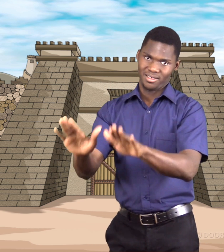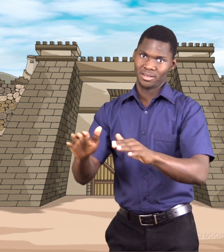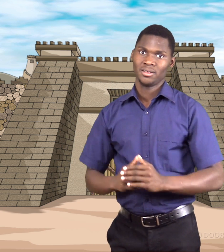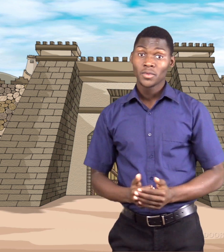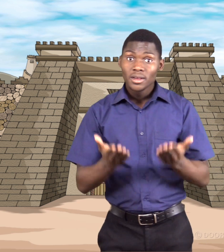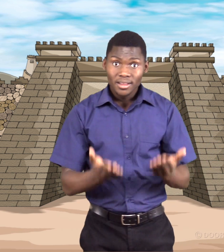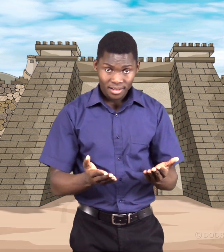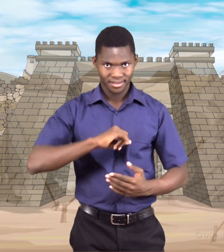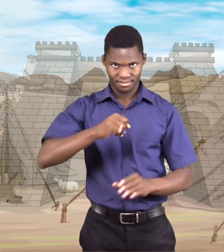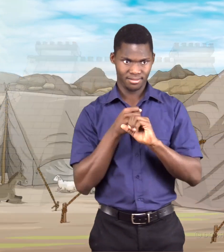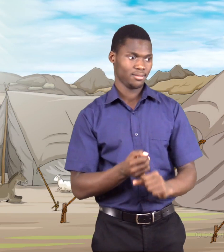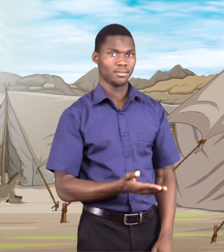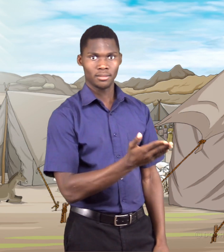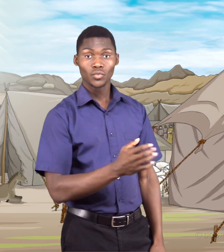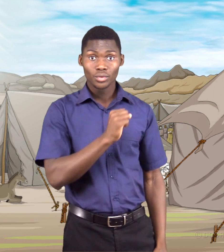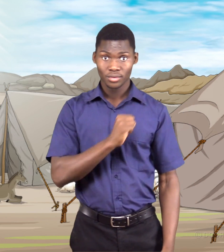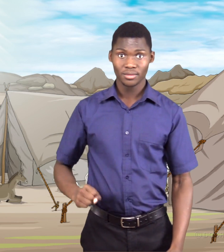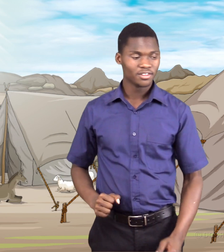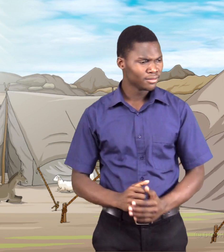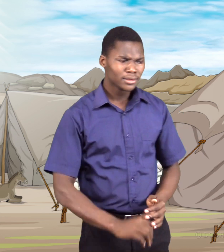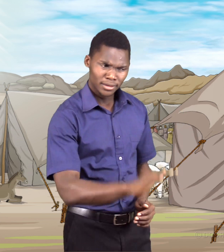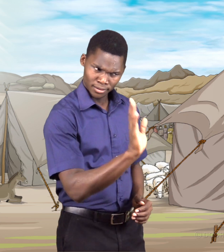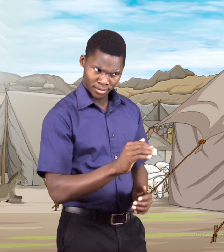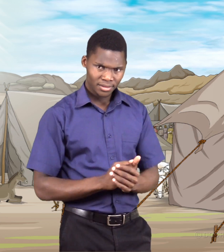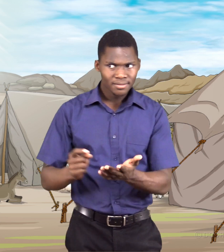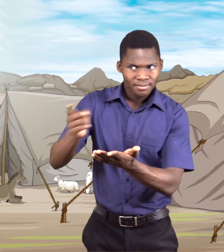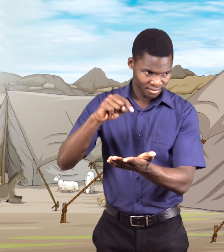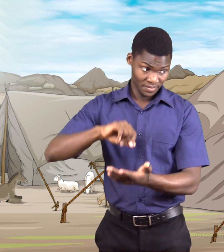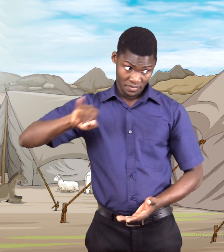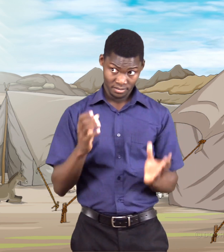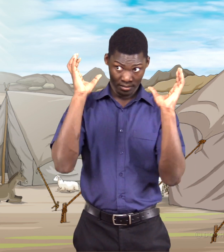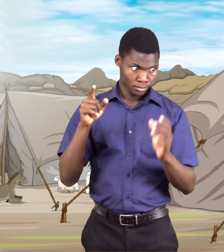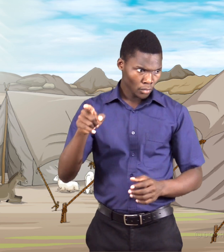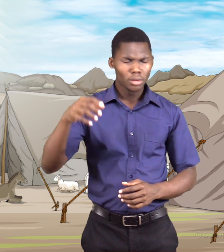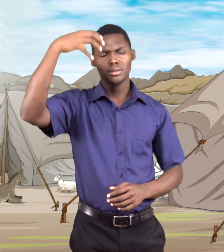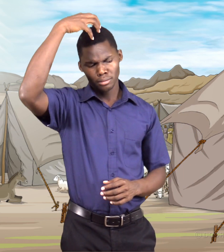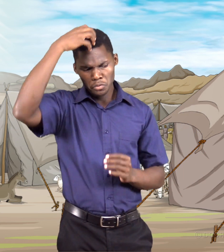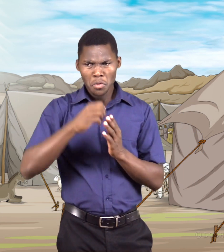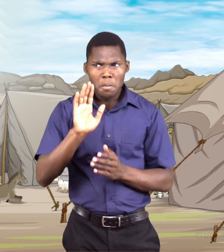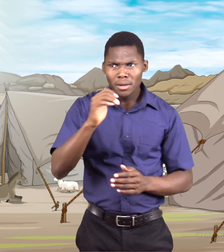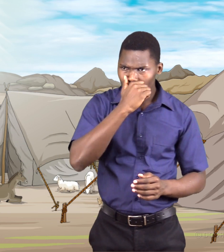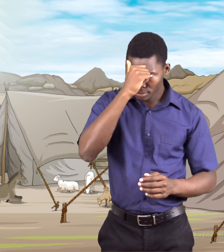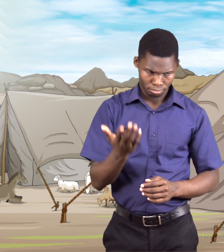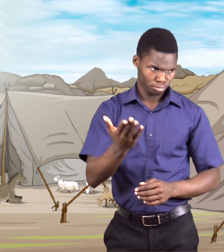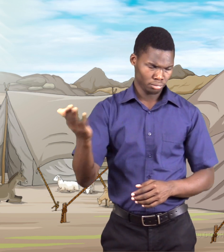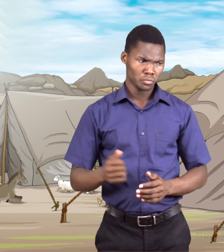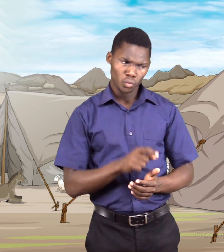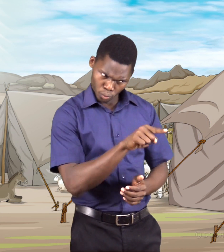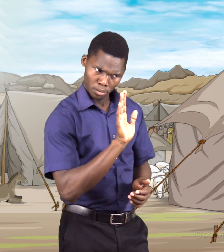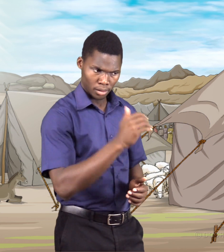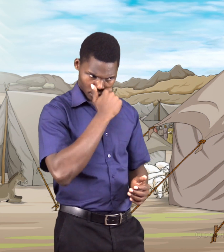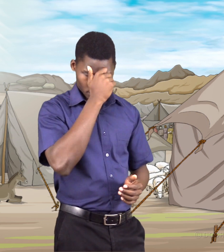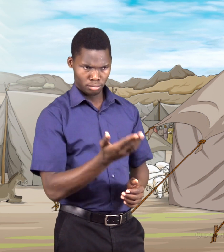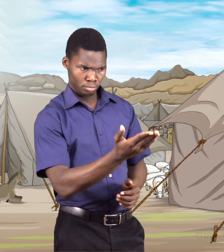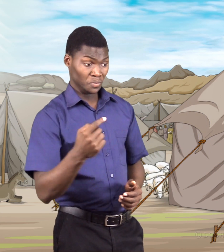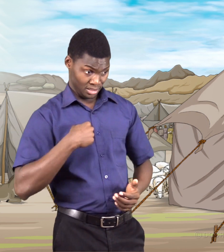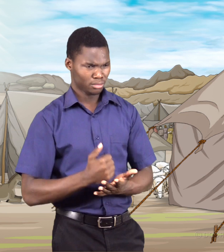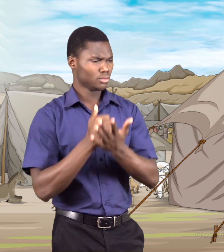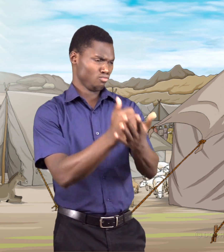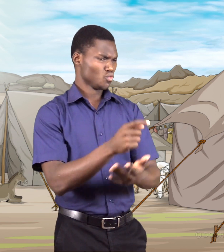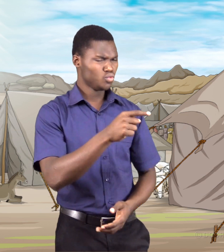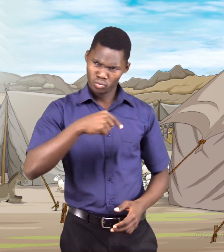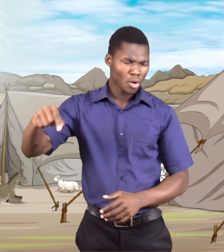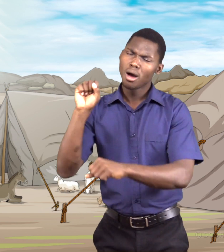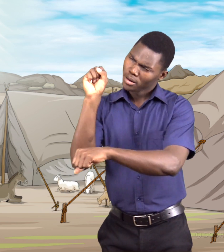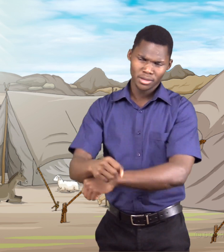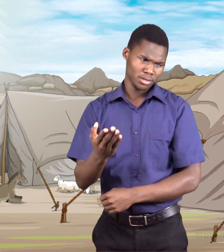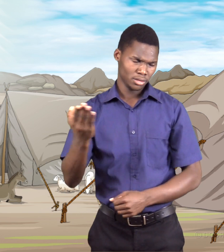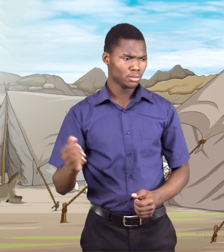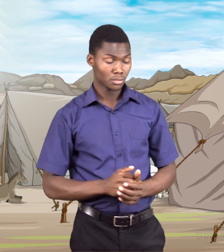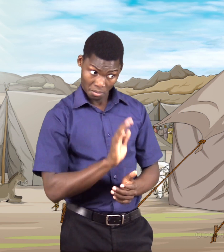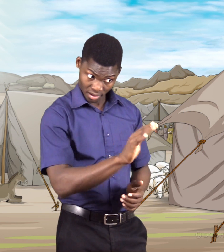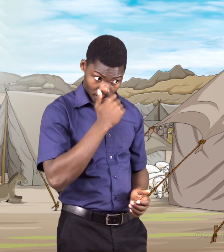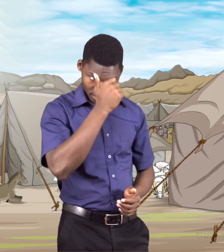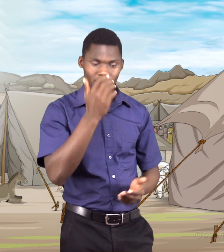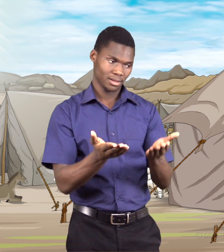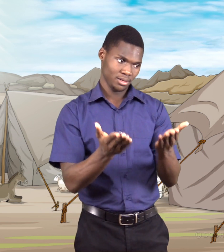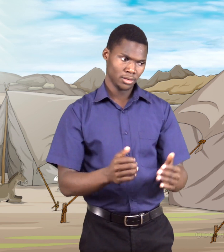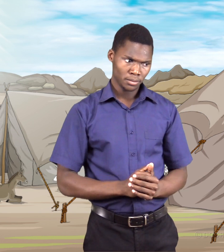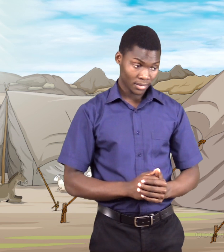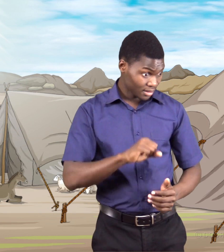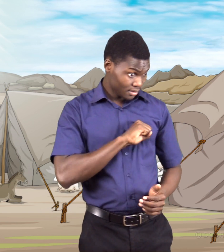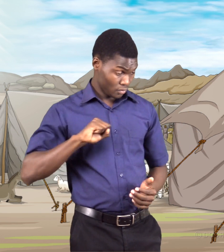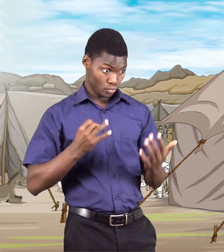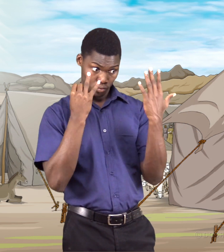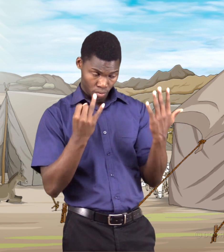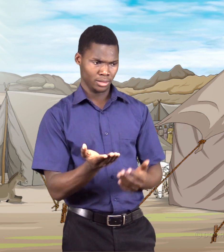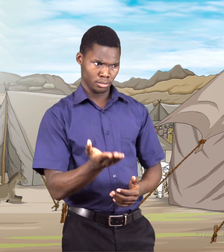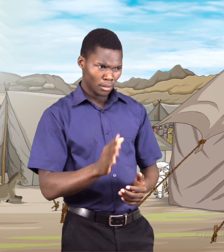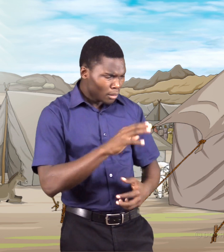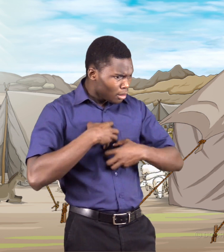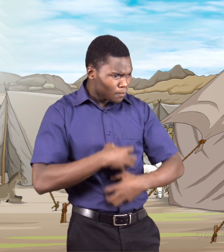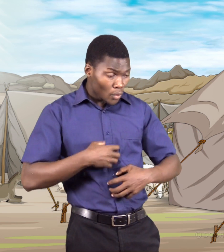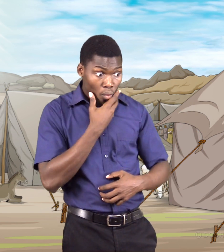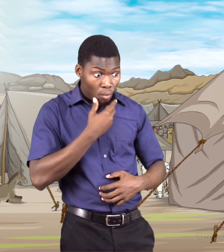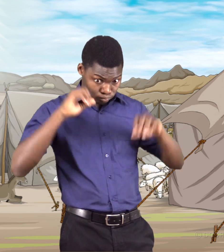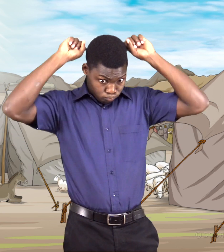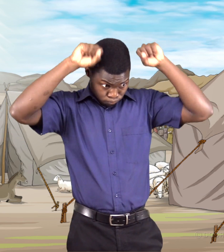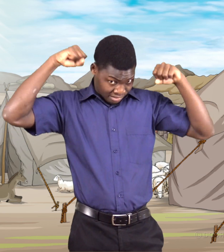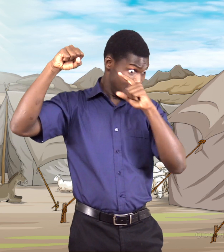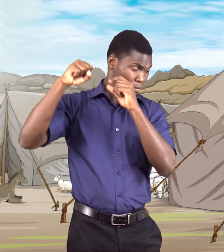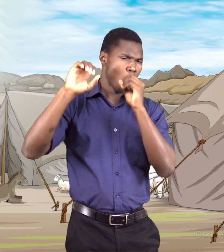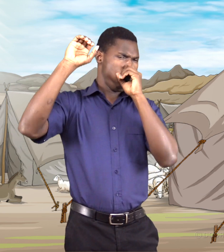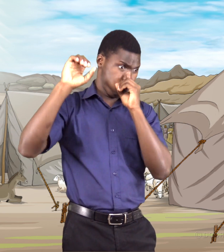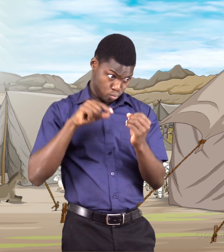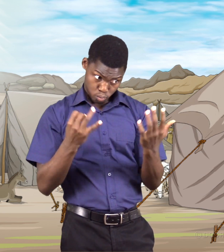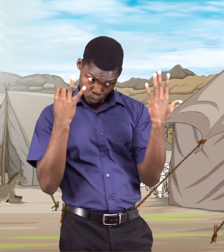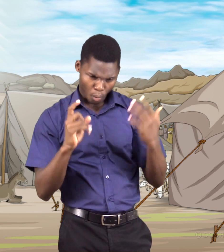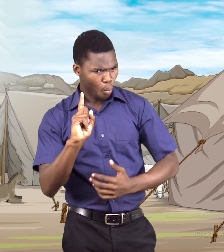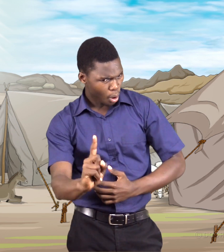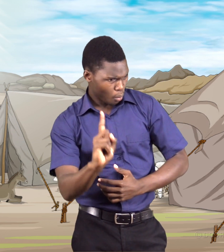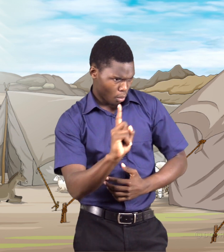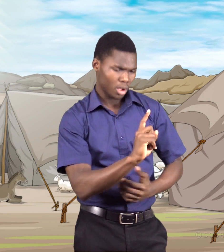And the LORD said to Joshua, “Behold, I have delivered Jericho into your hand, along with its king and its mighty men of valor.